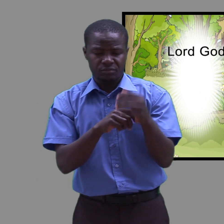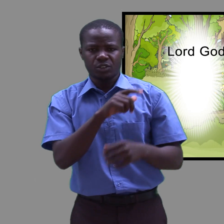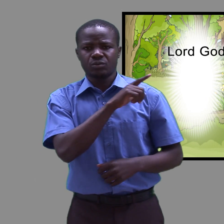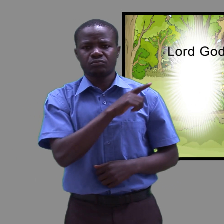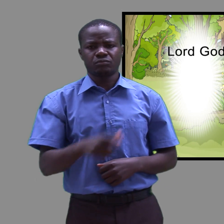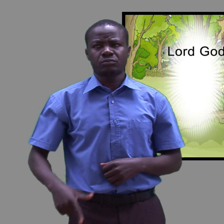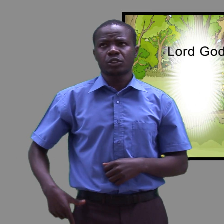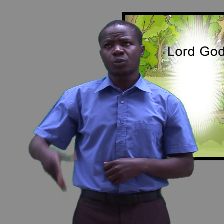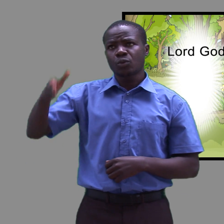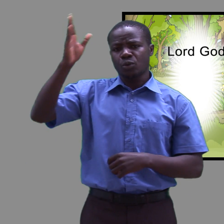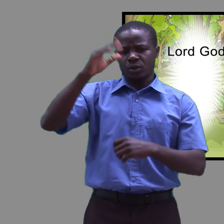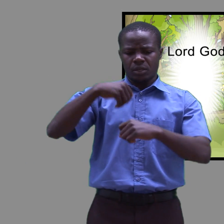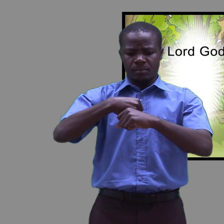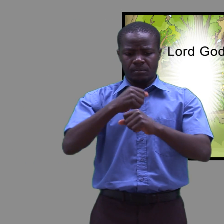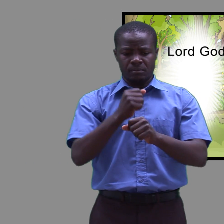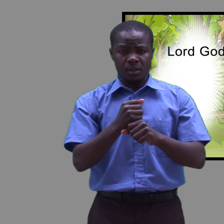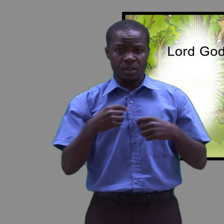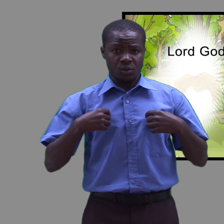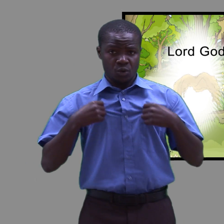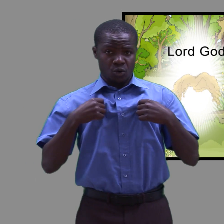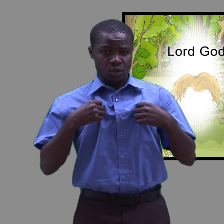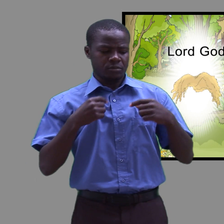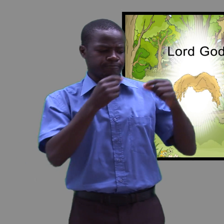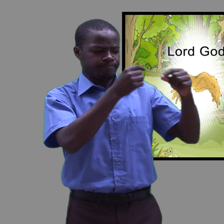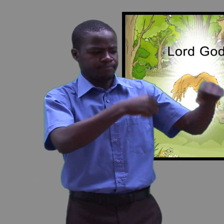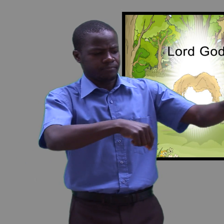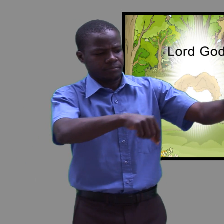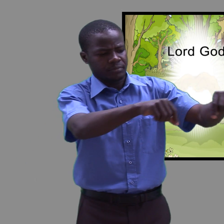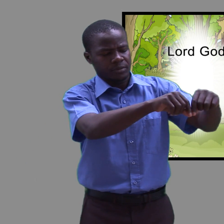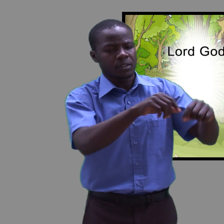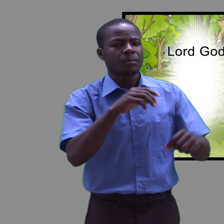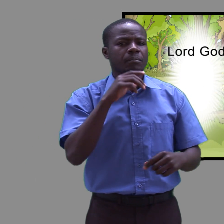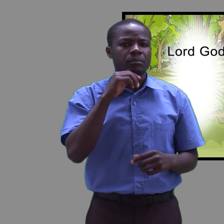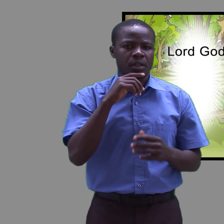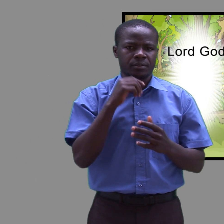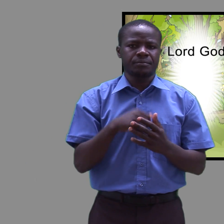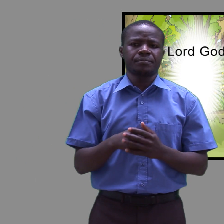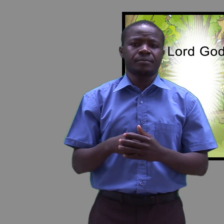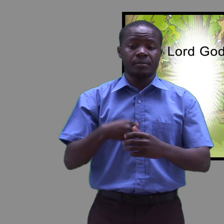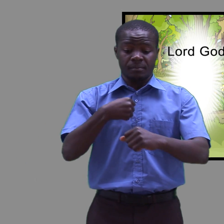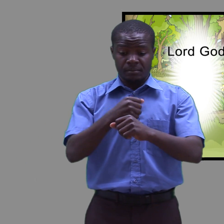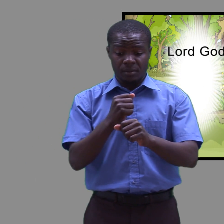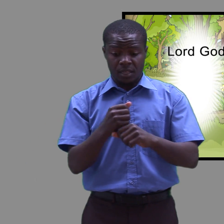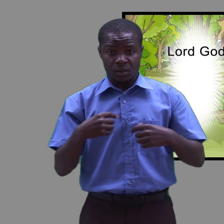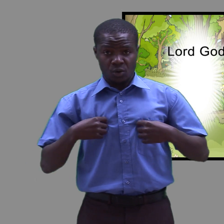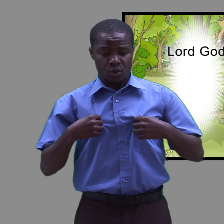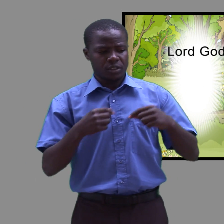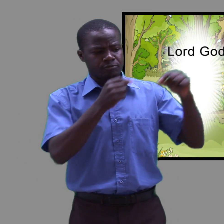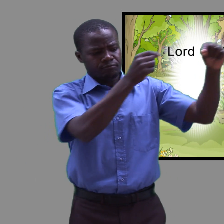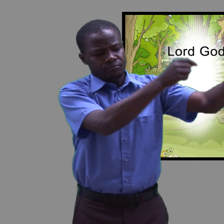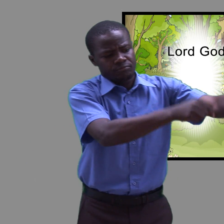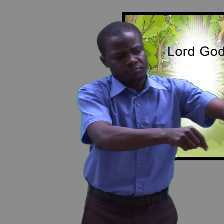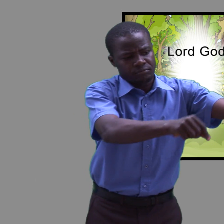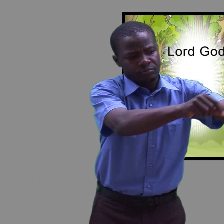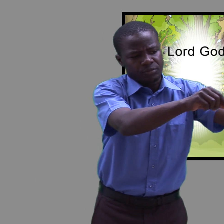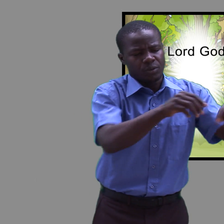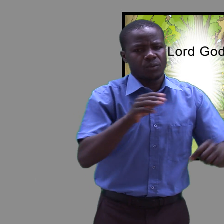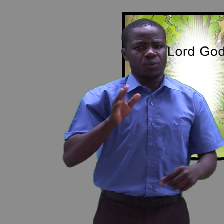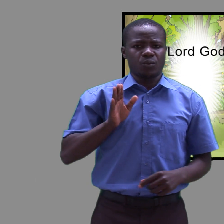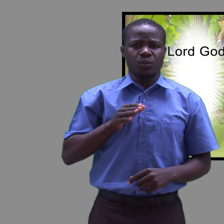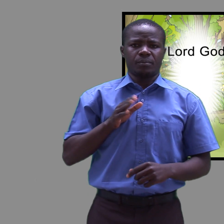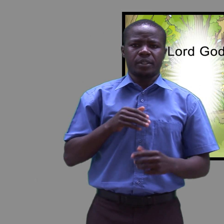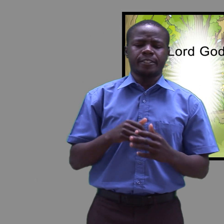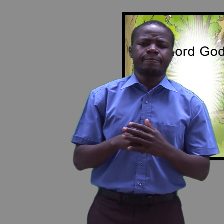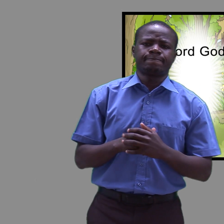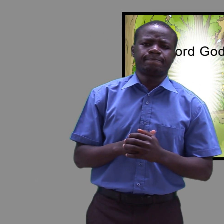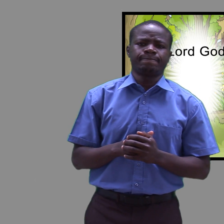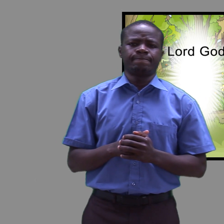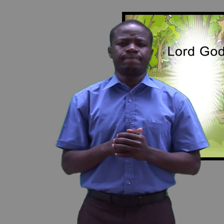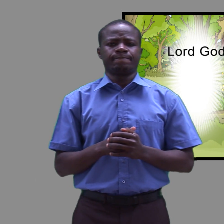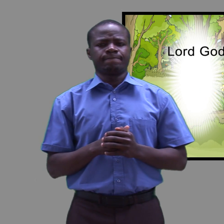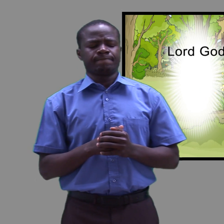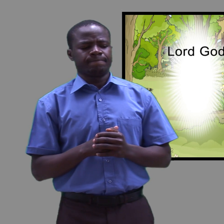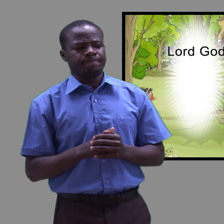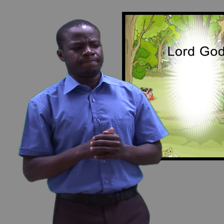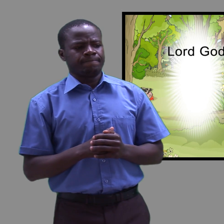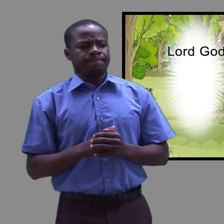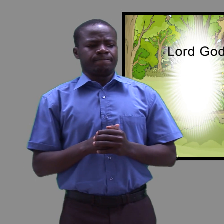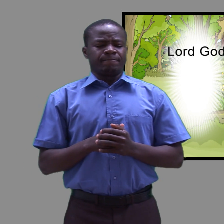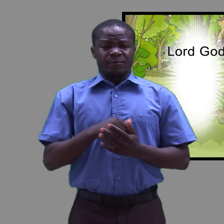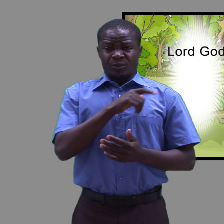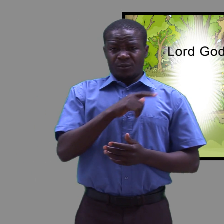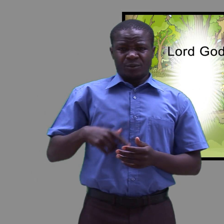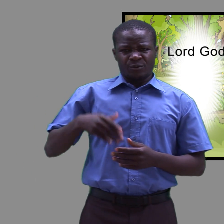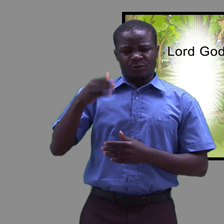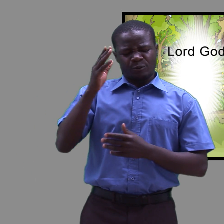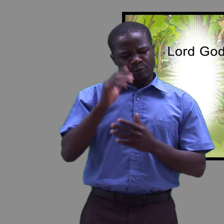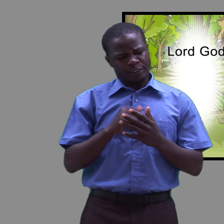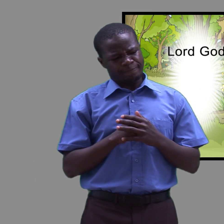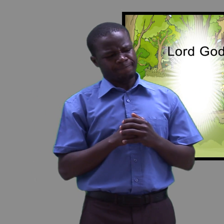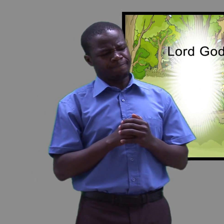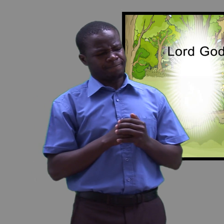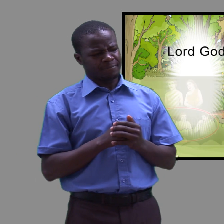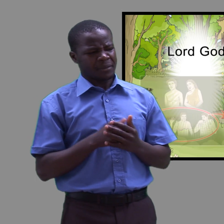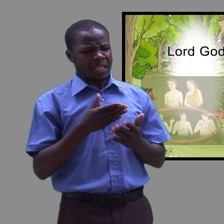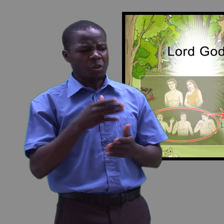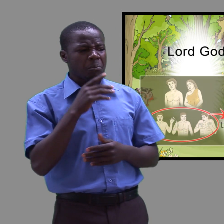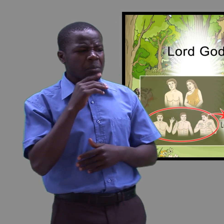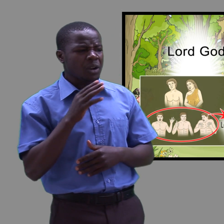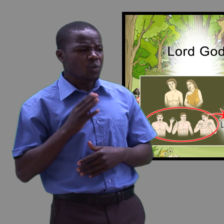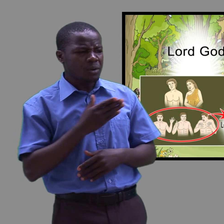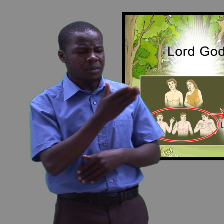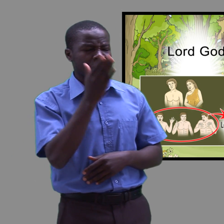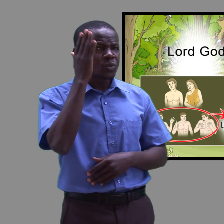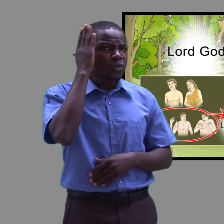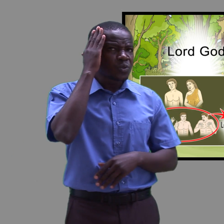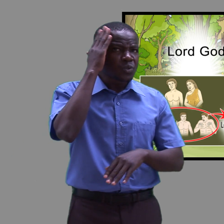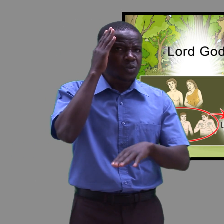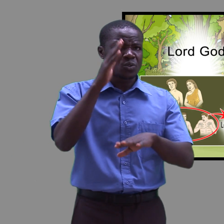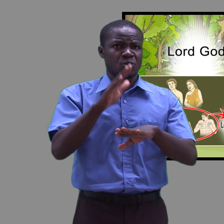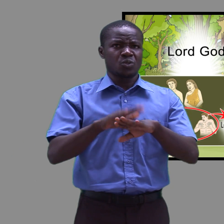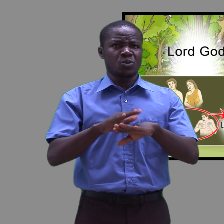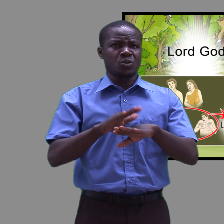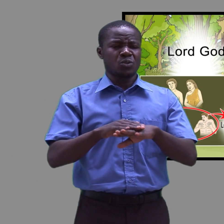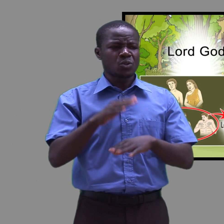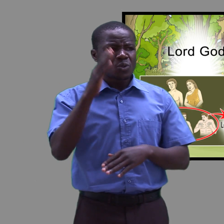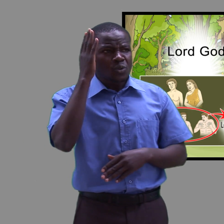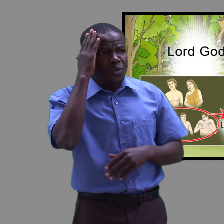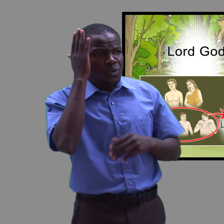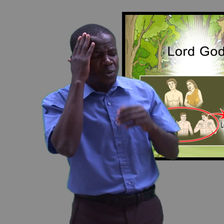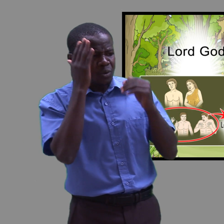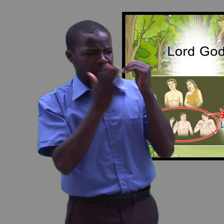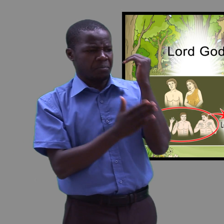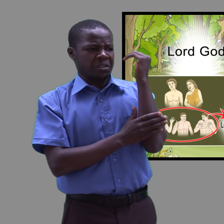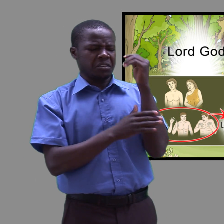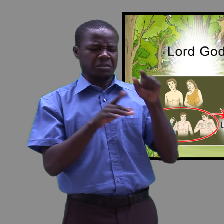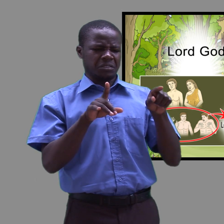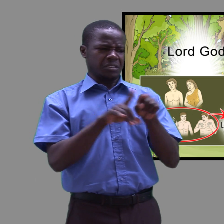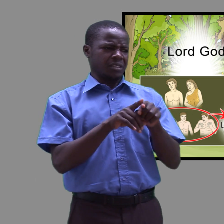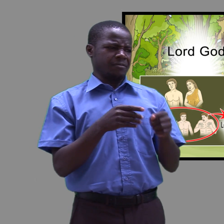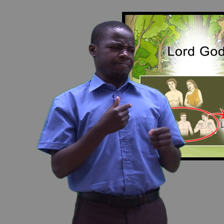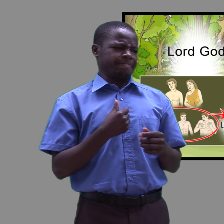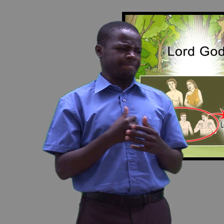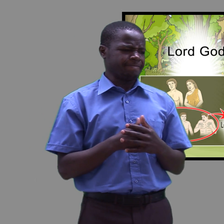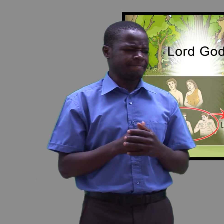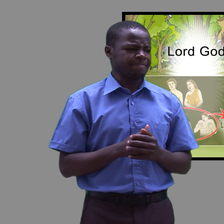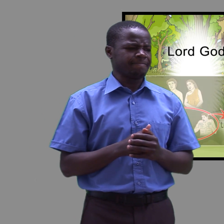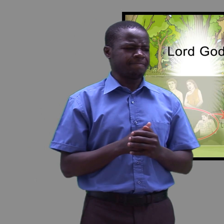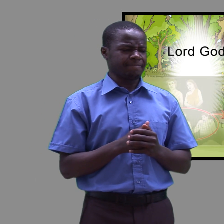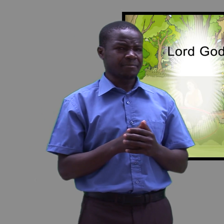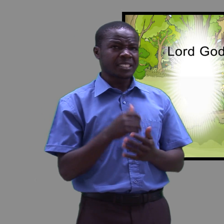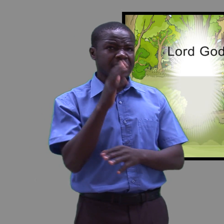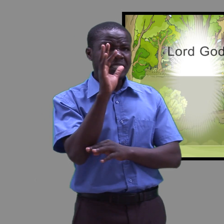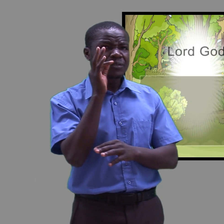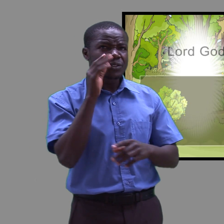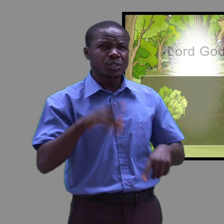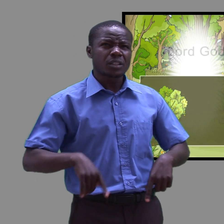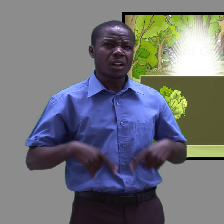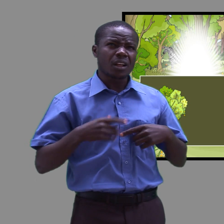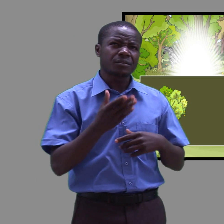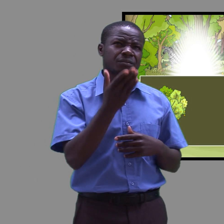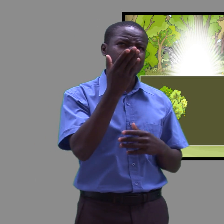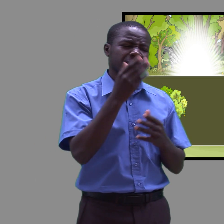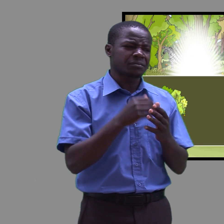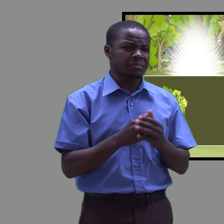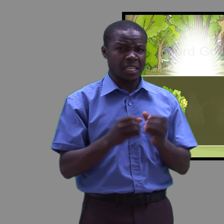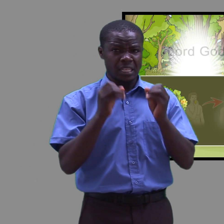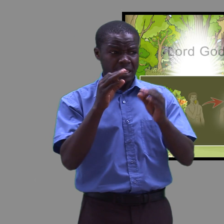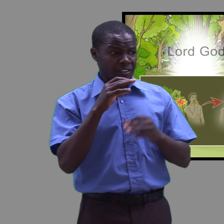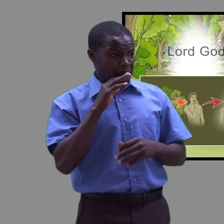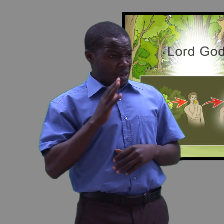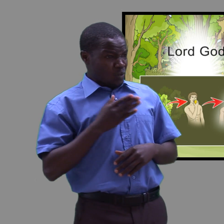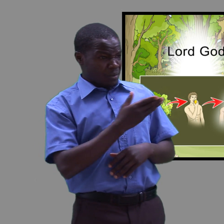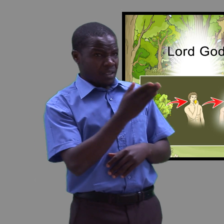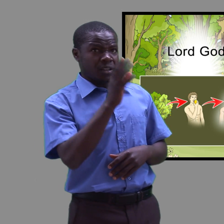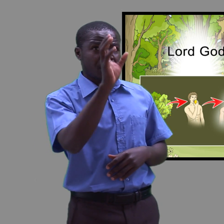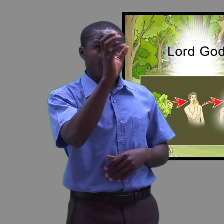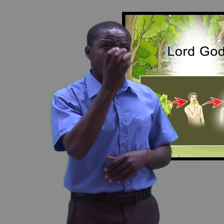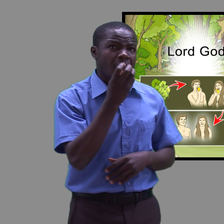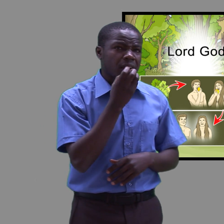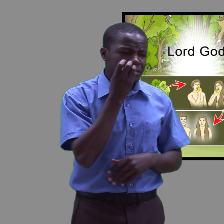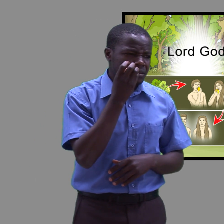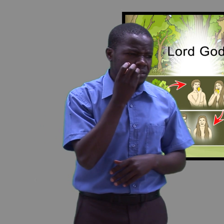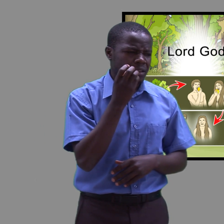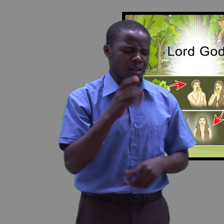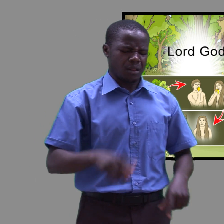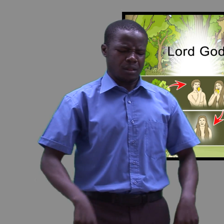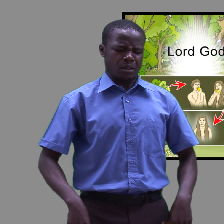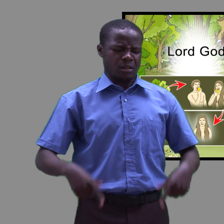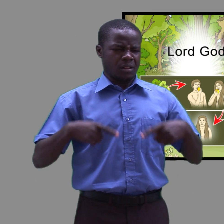And the LORD God made garments of skin for Adam and his wife, and He clothed them. Then the LORD God said, “Behold, the man has become like one of Us, knowing good and evil.